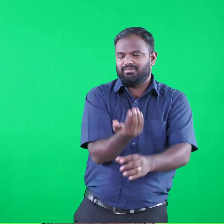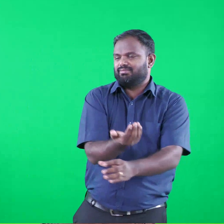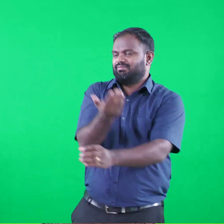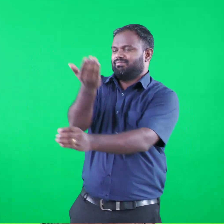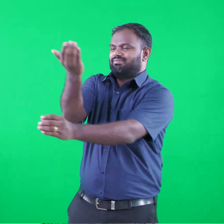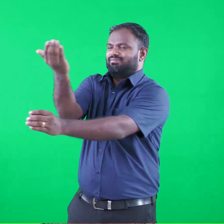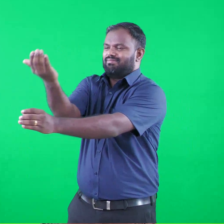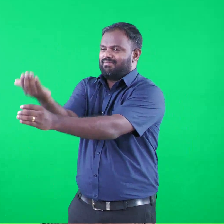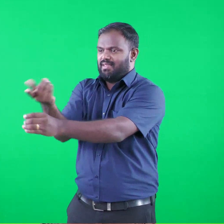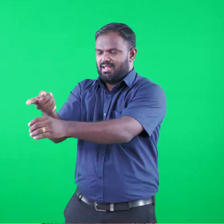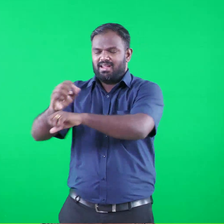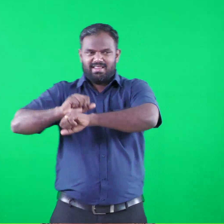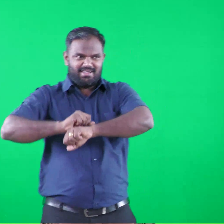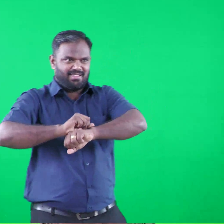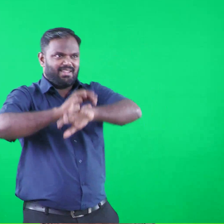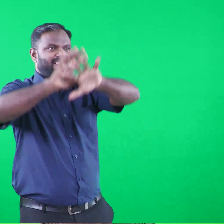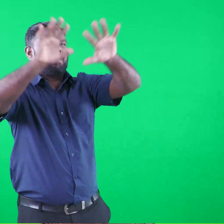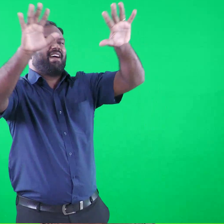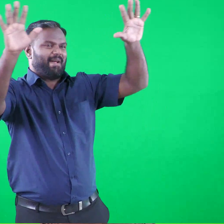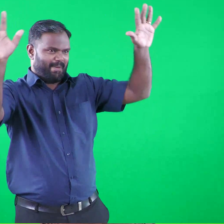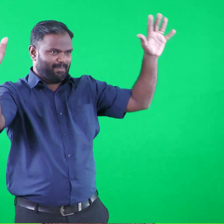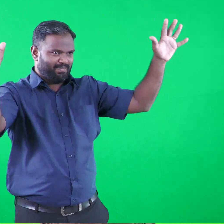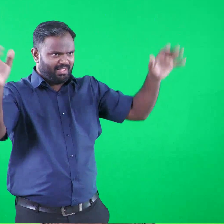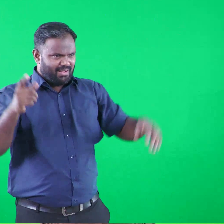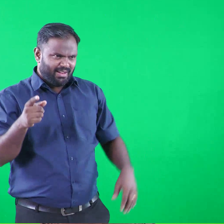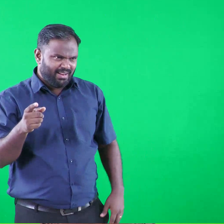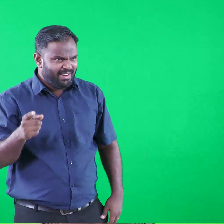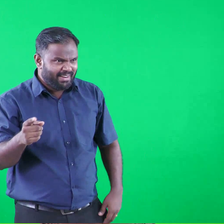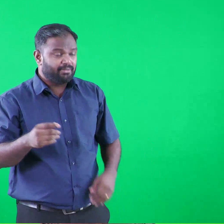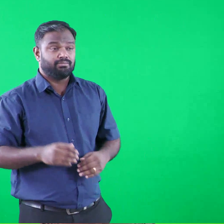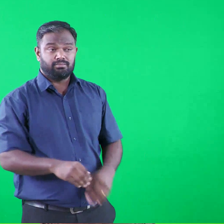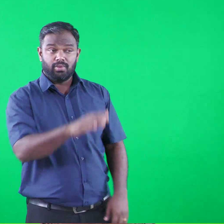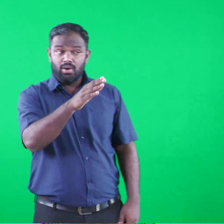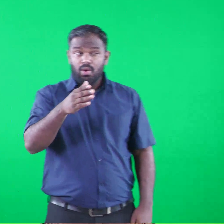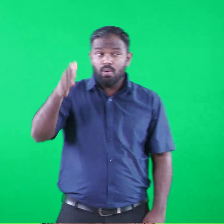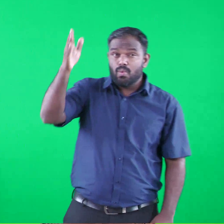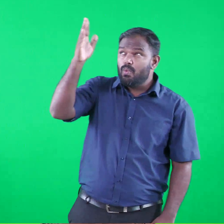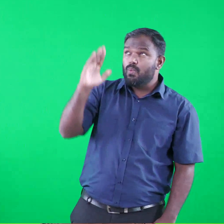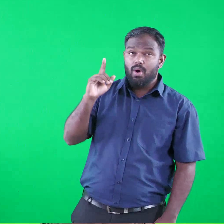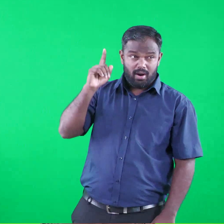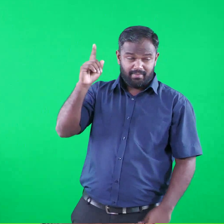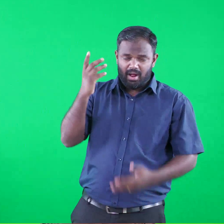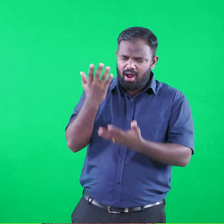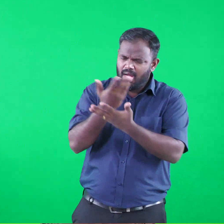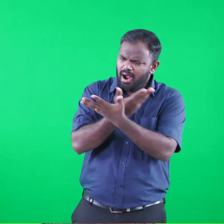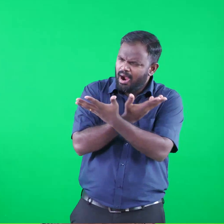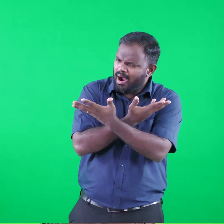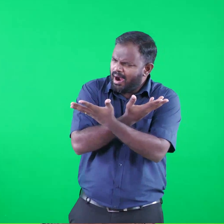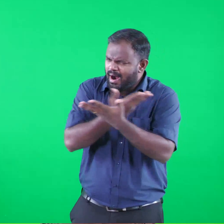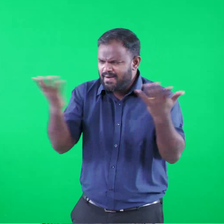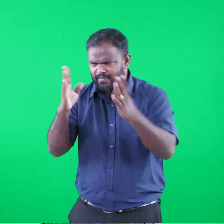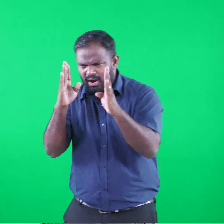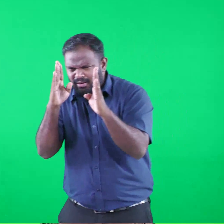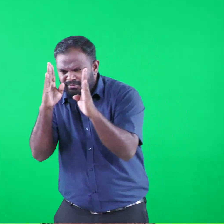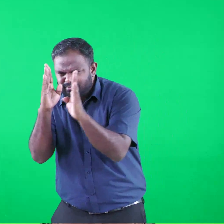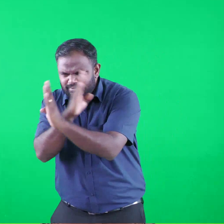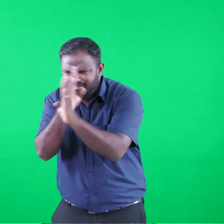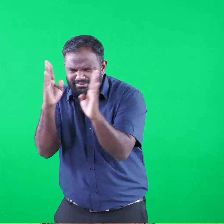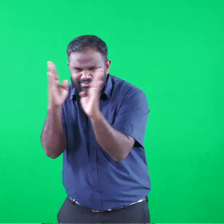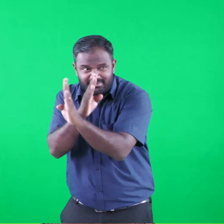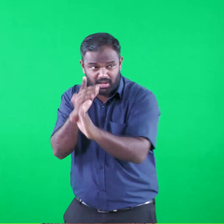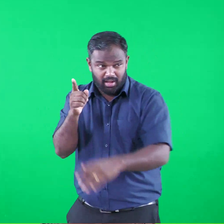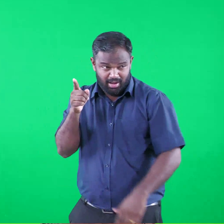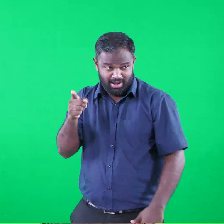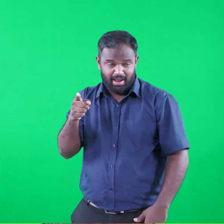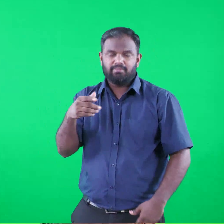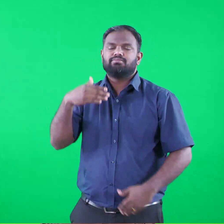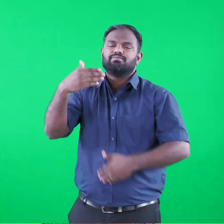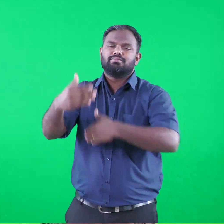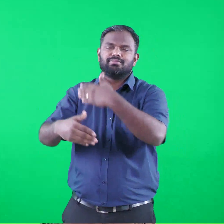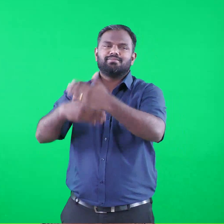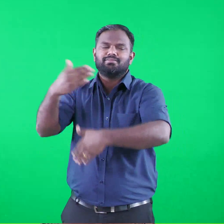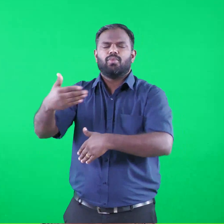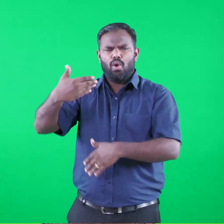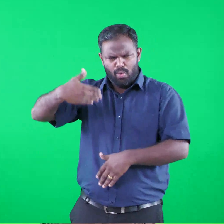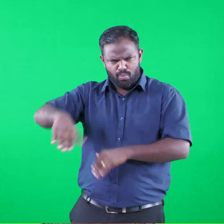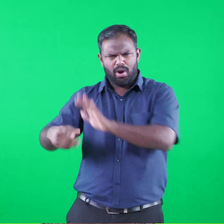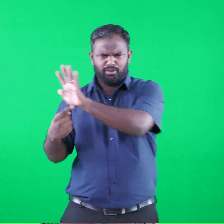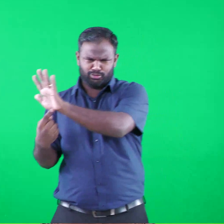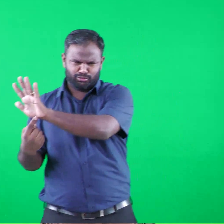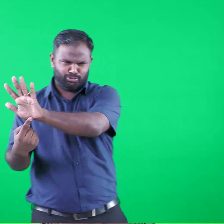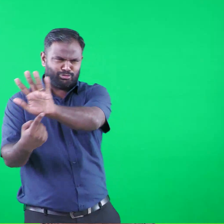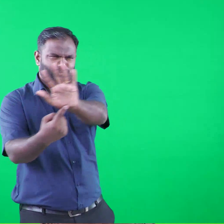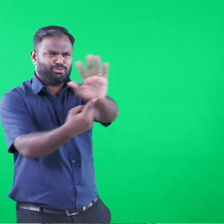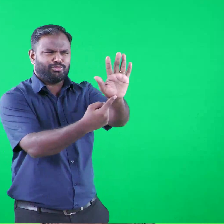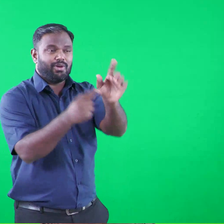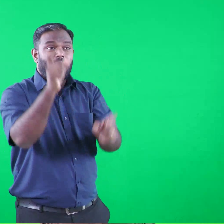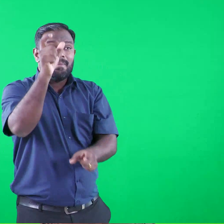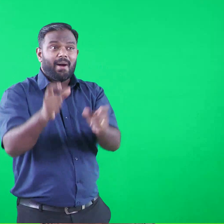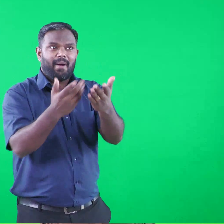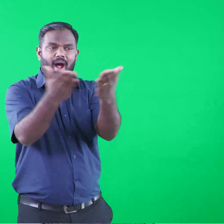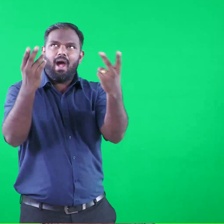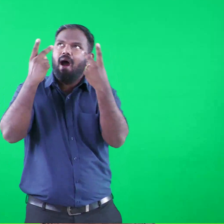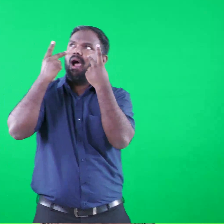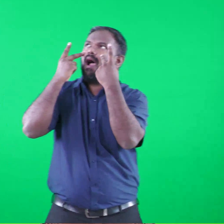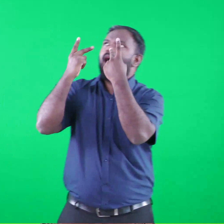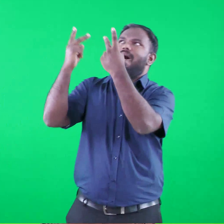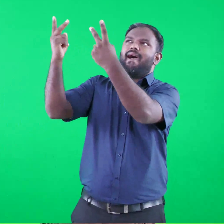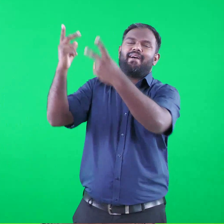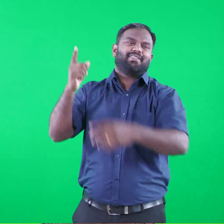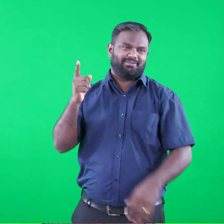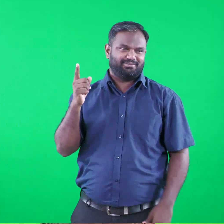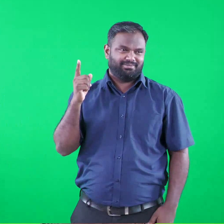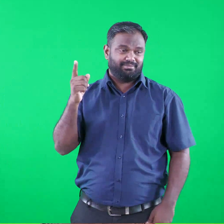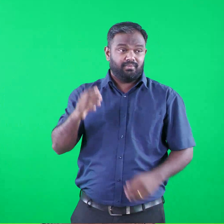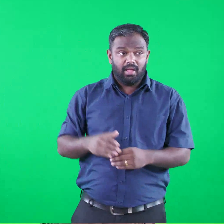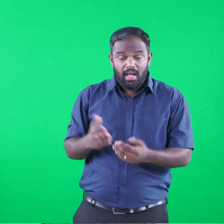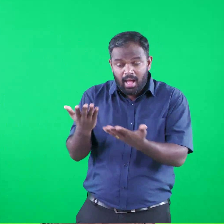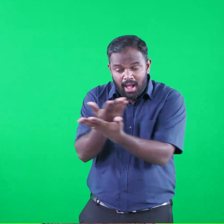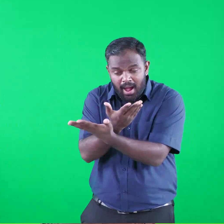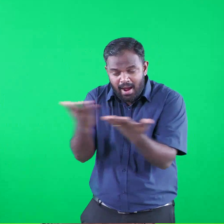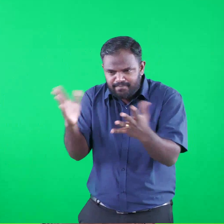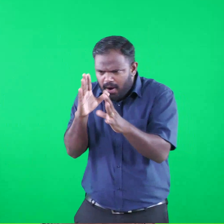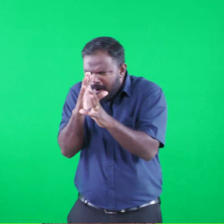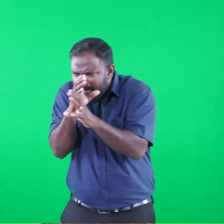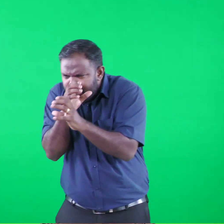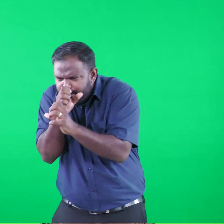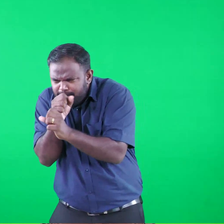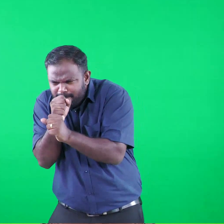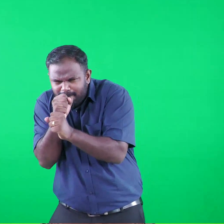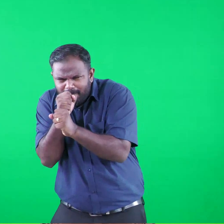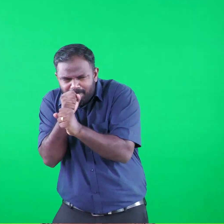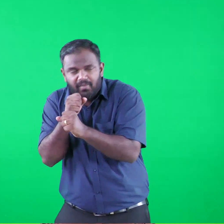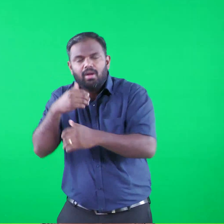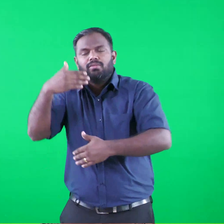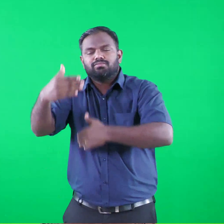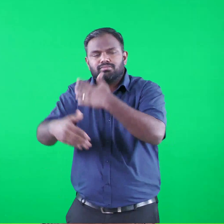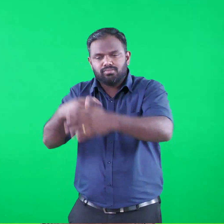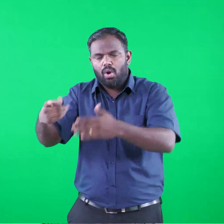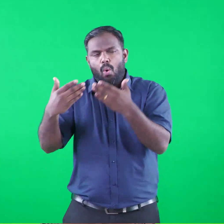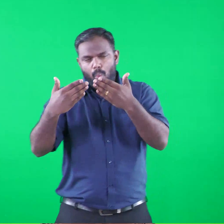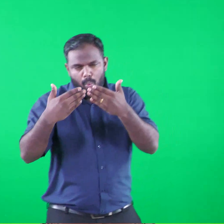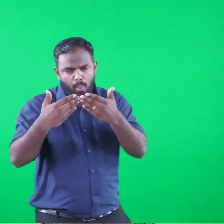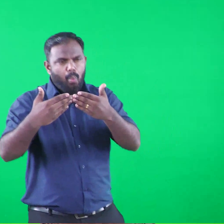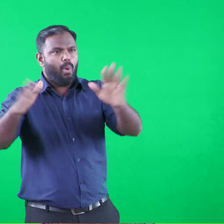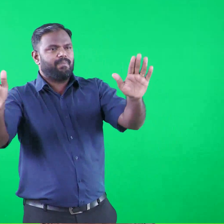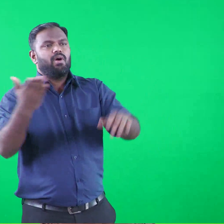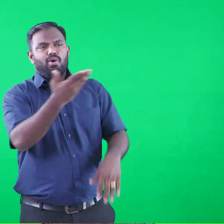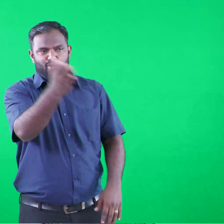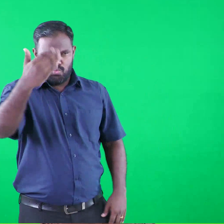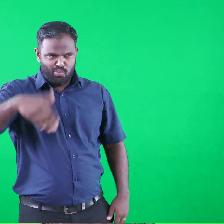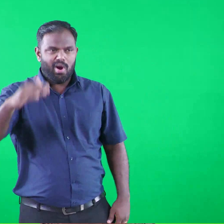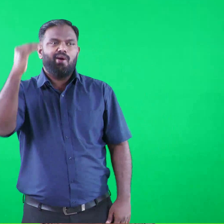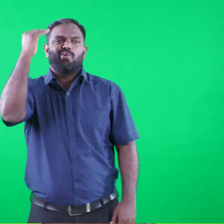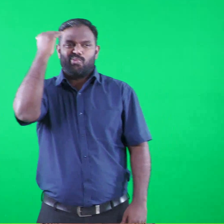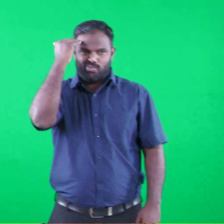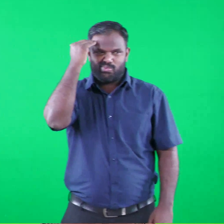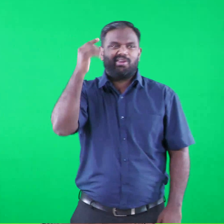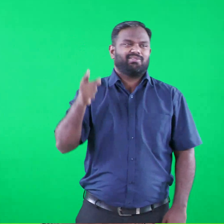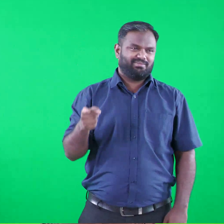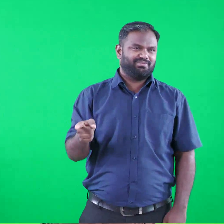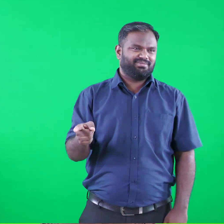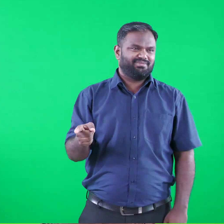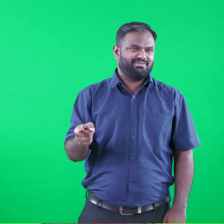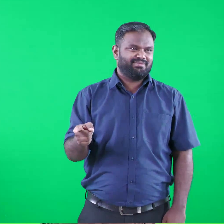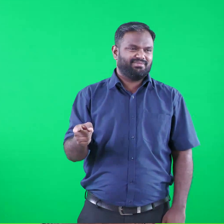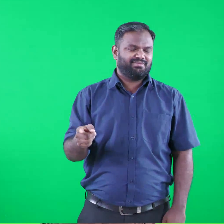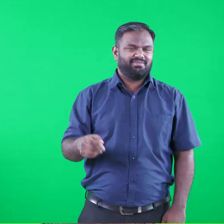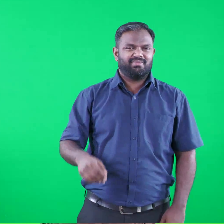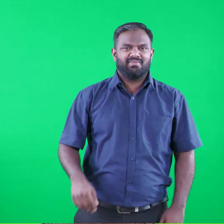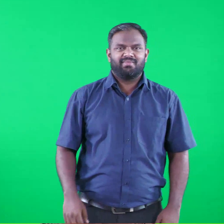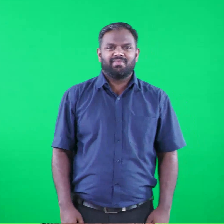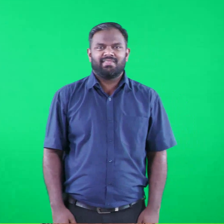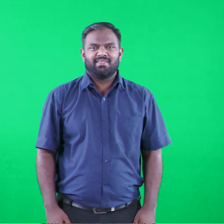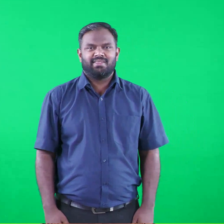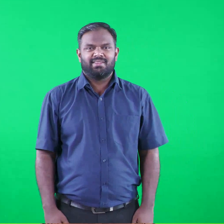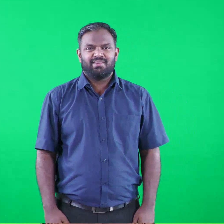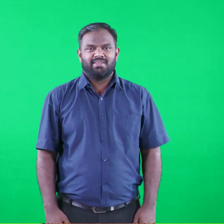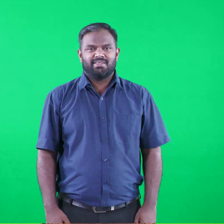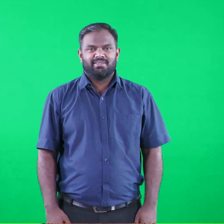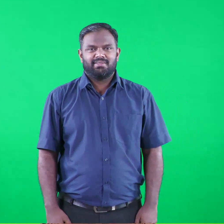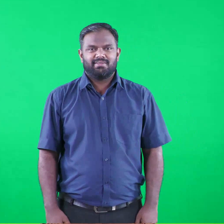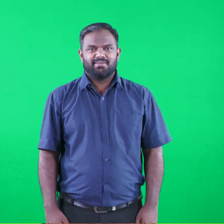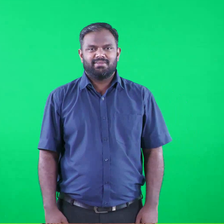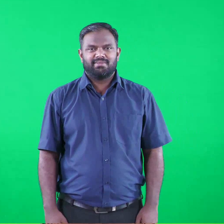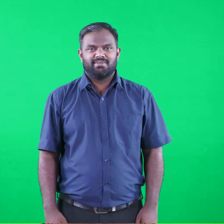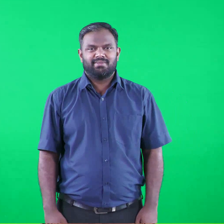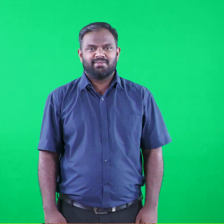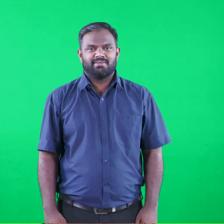For there is nothing hidden that will not be disclosed, and nothing concealed that will not be brought to light.